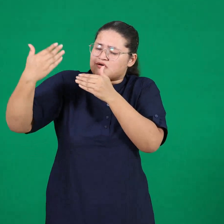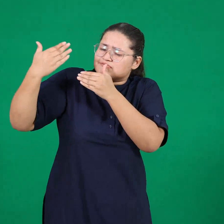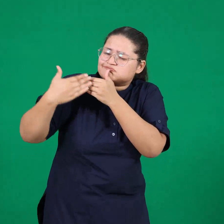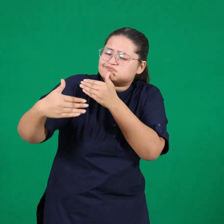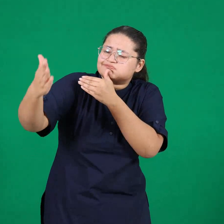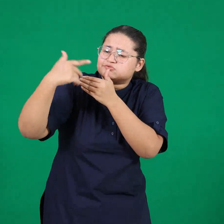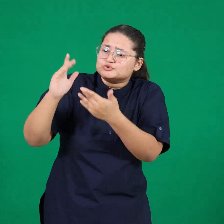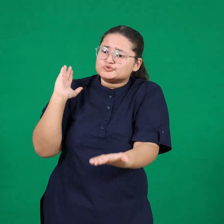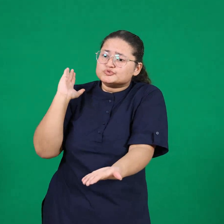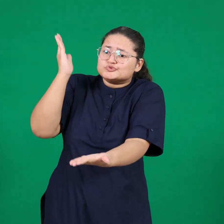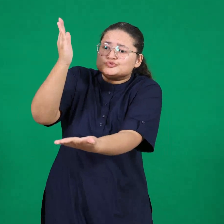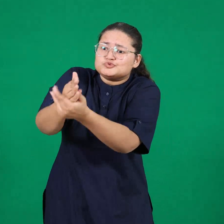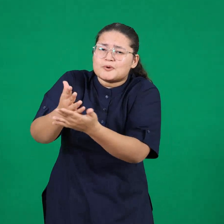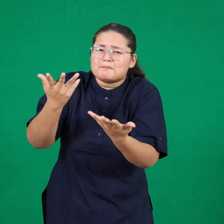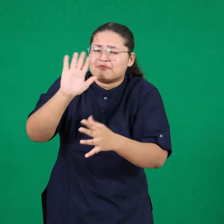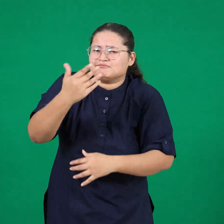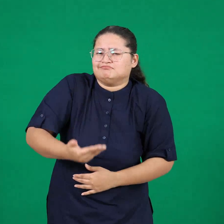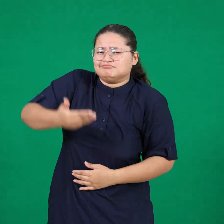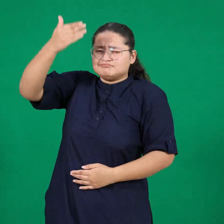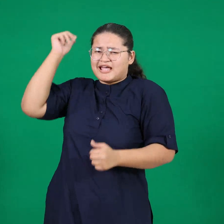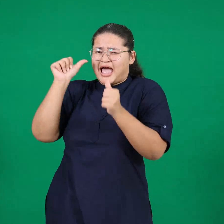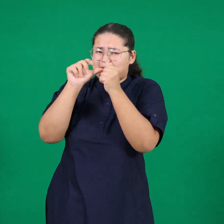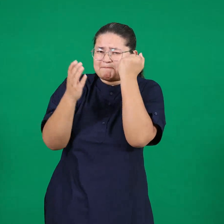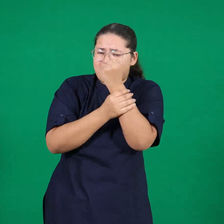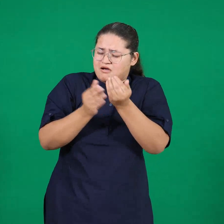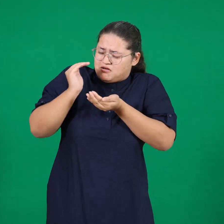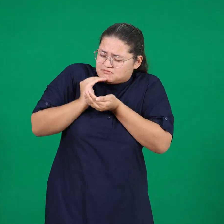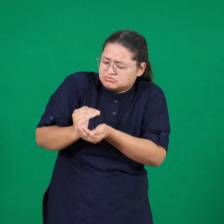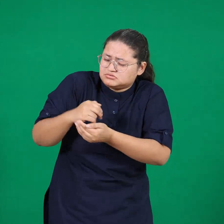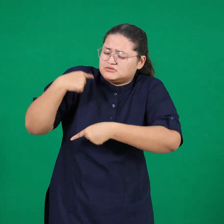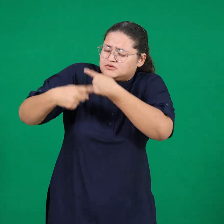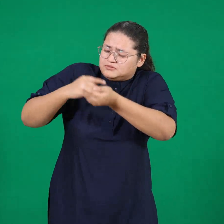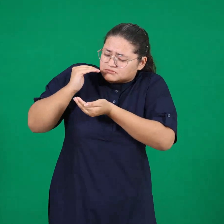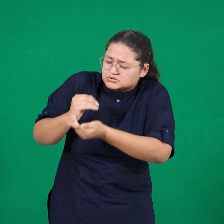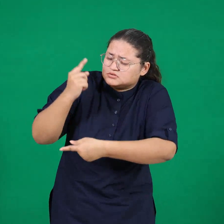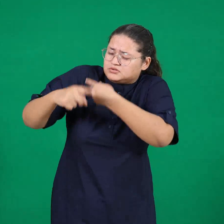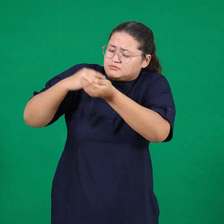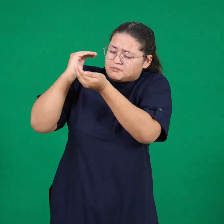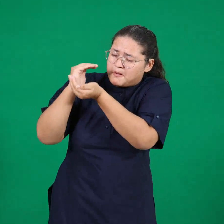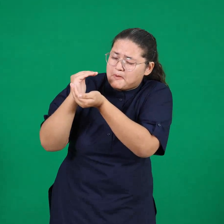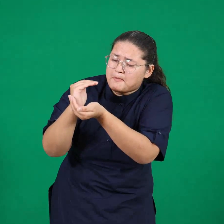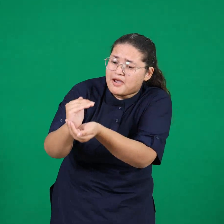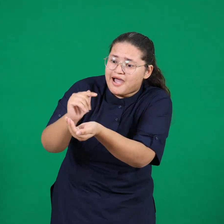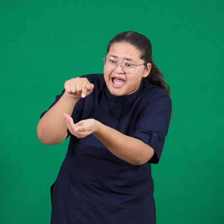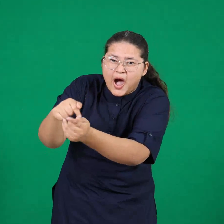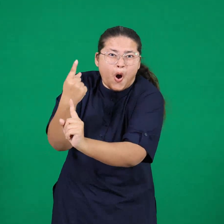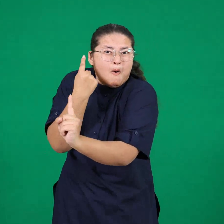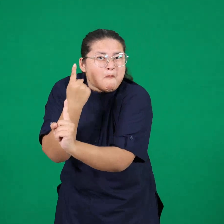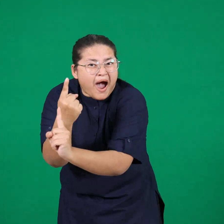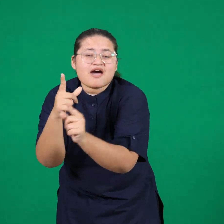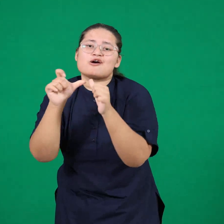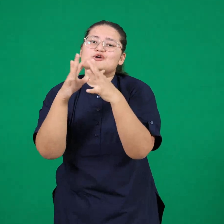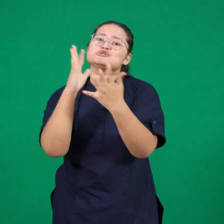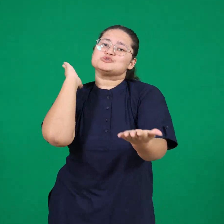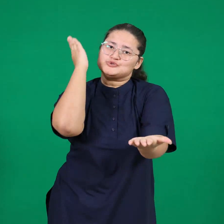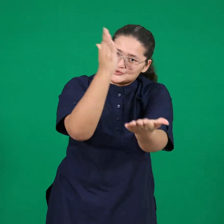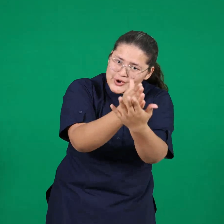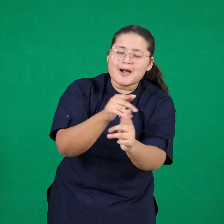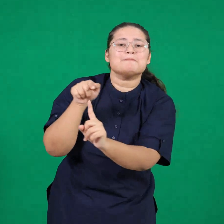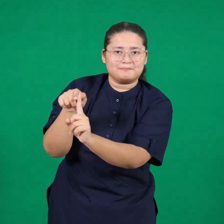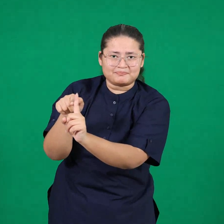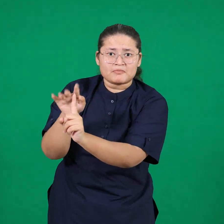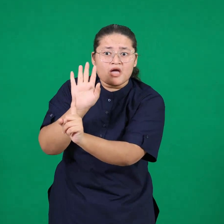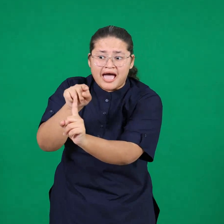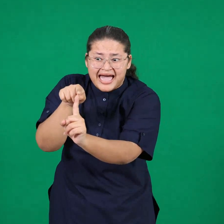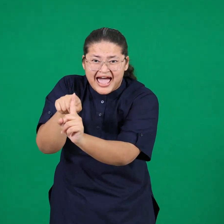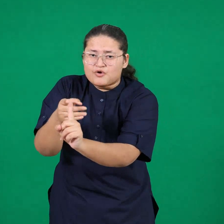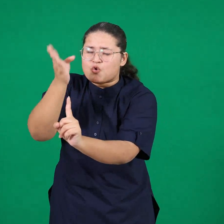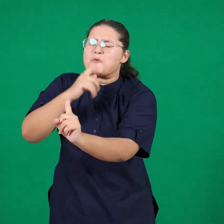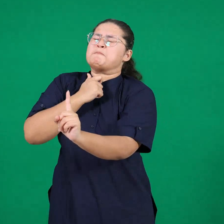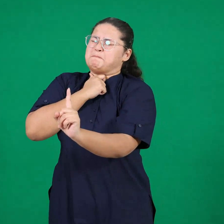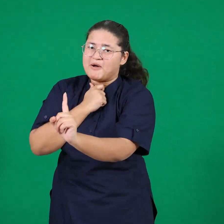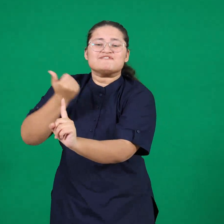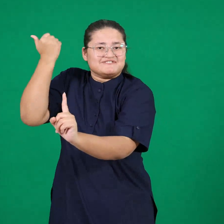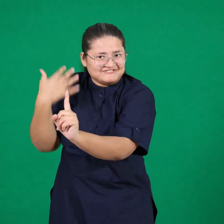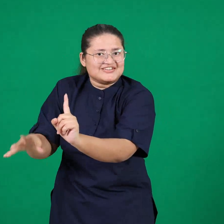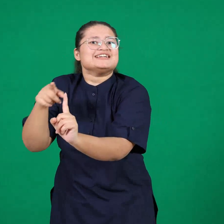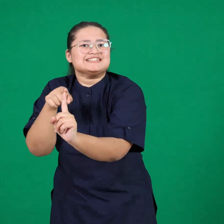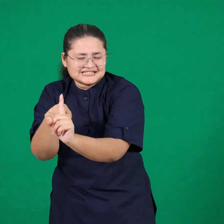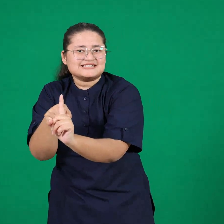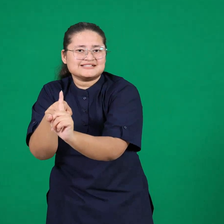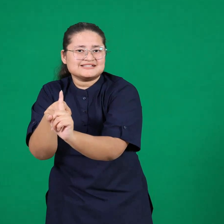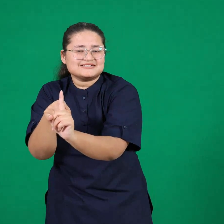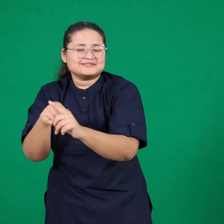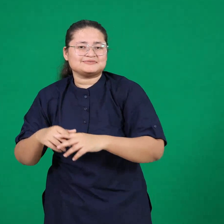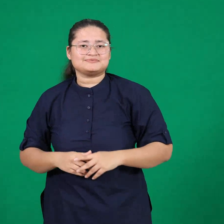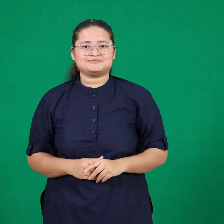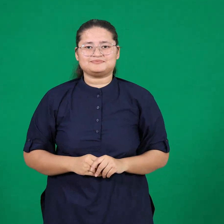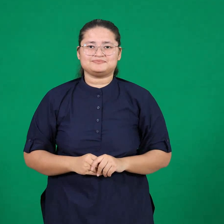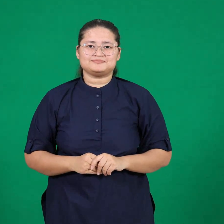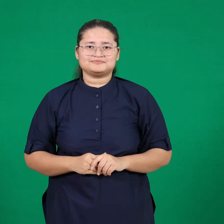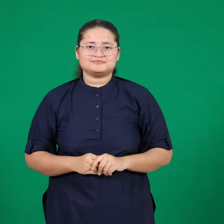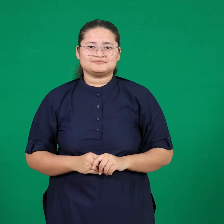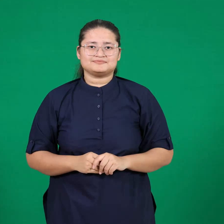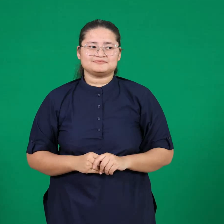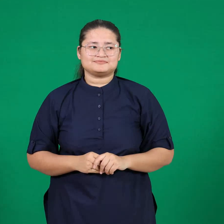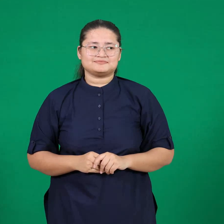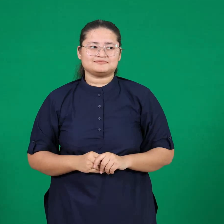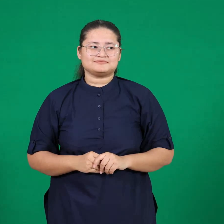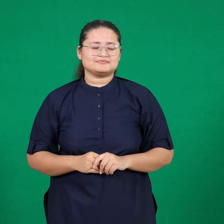It was administered through angels by a mediator.